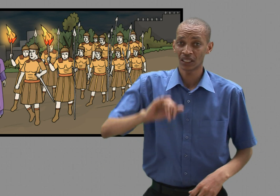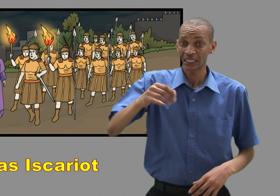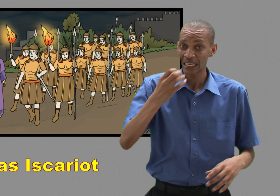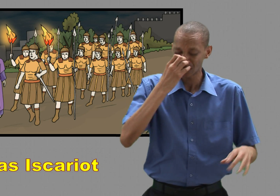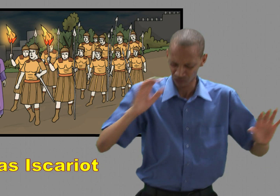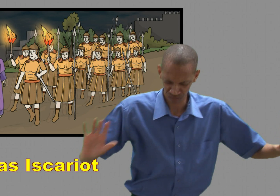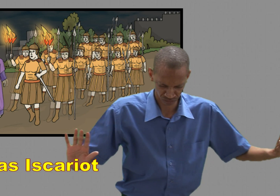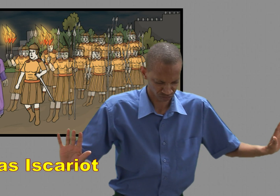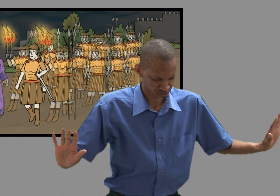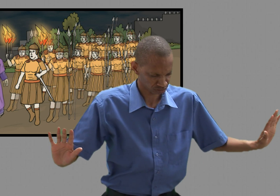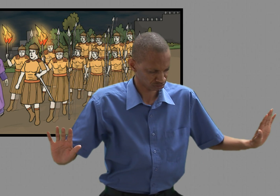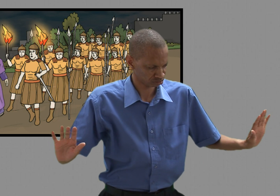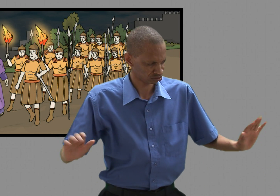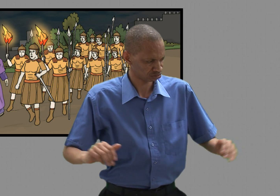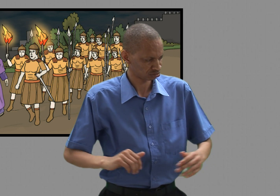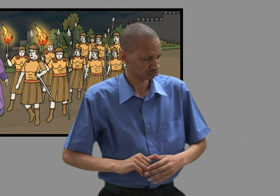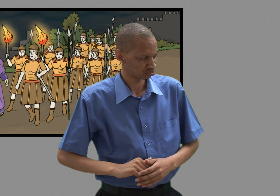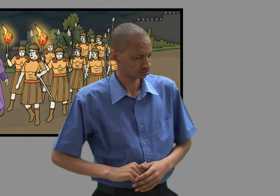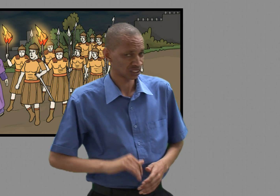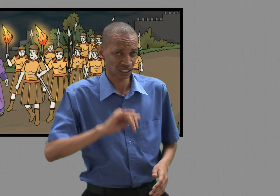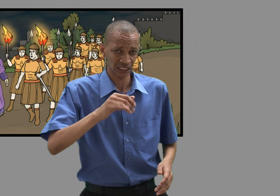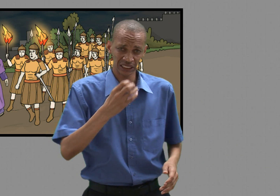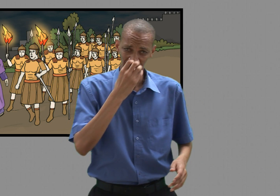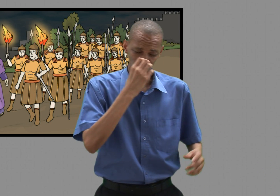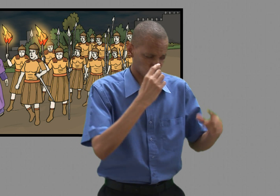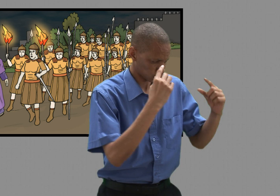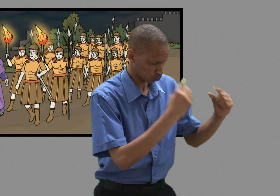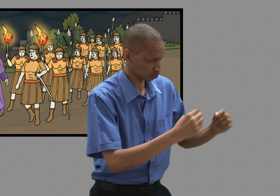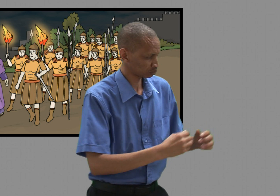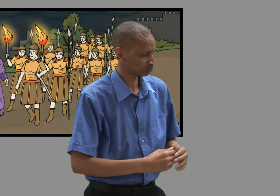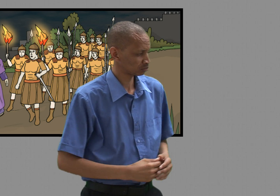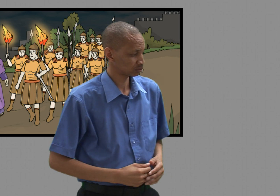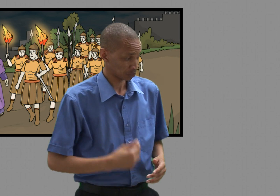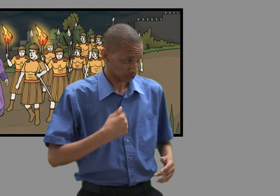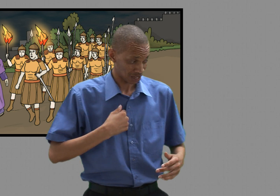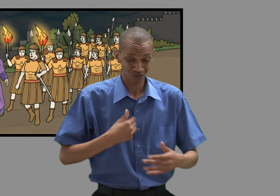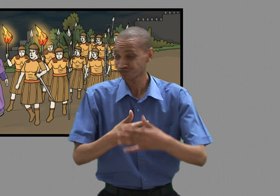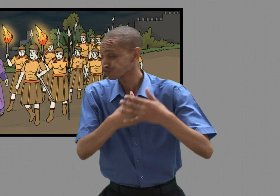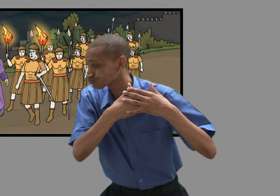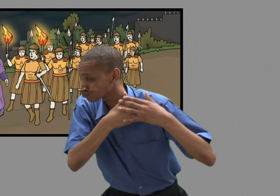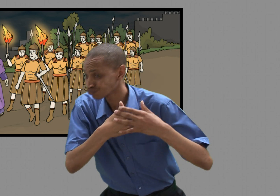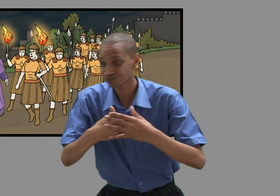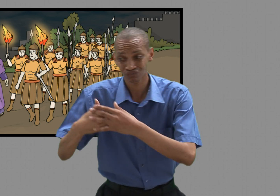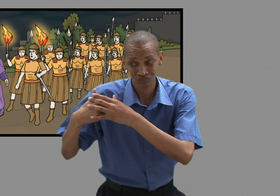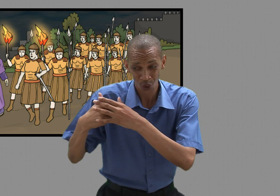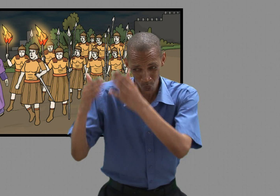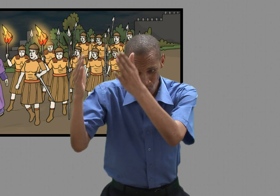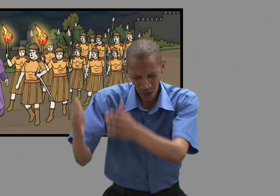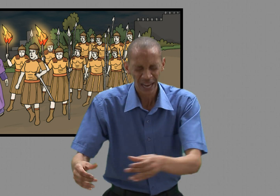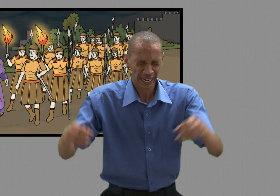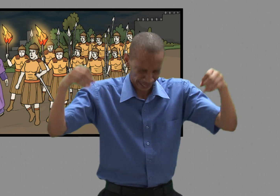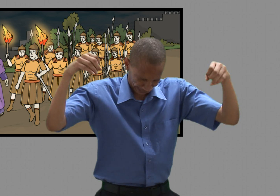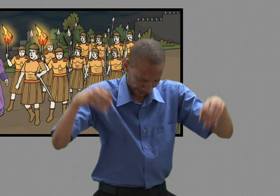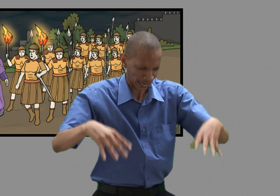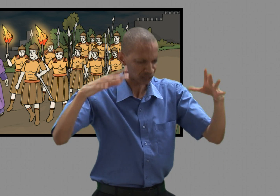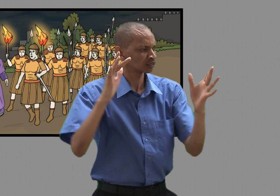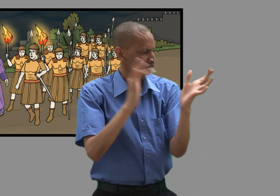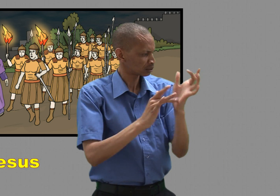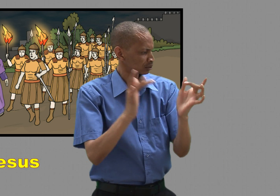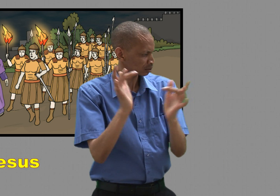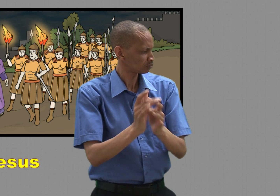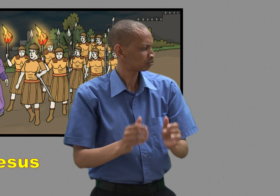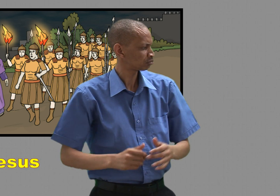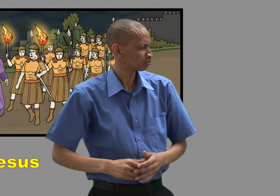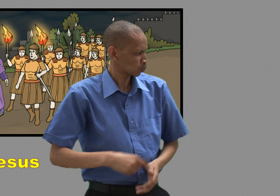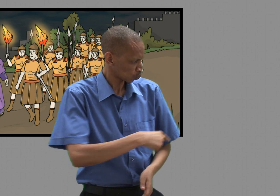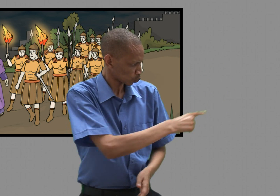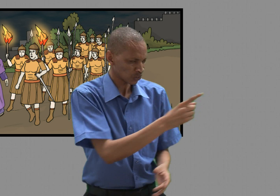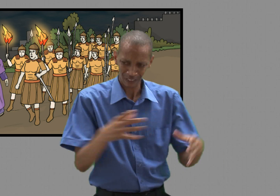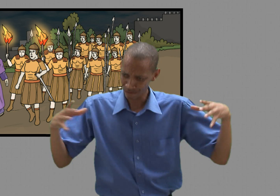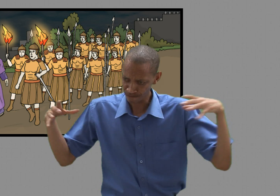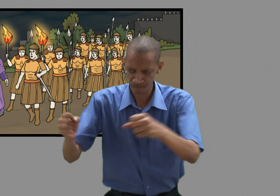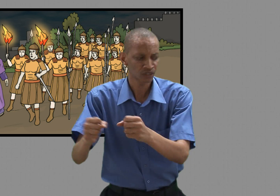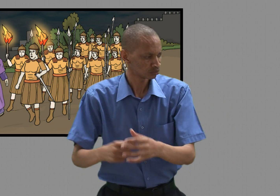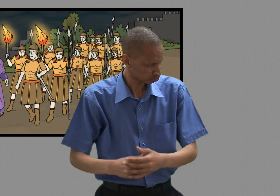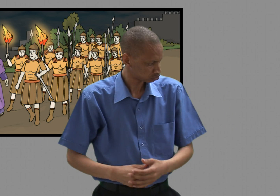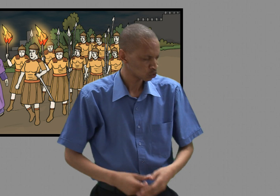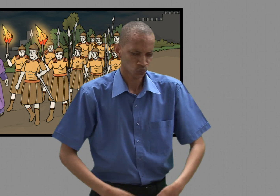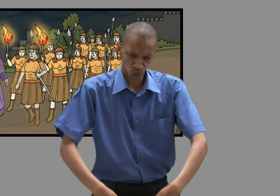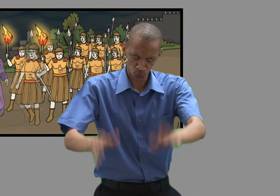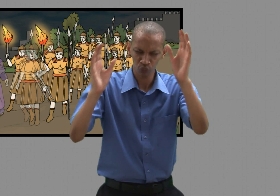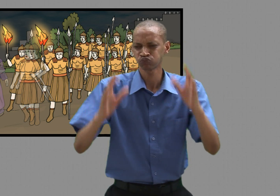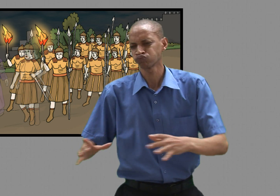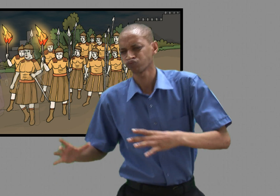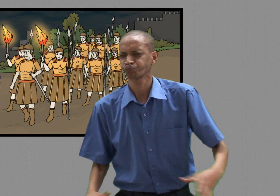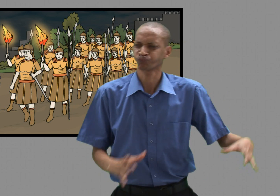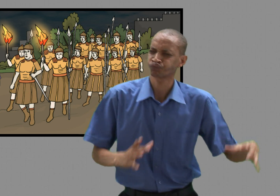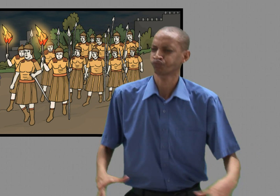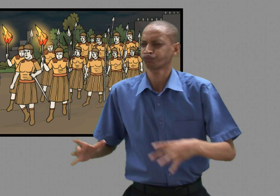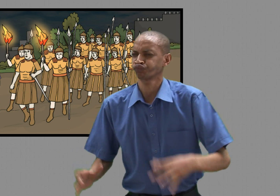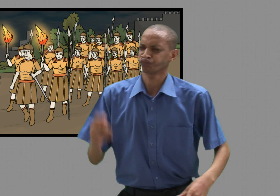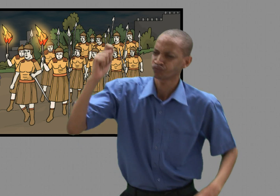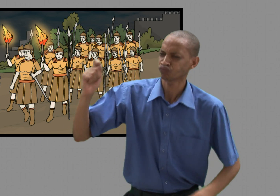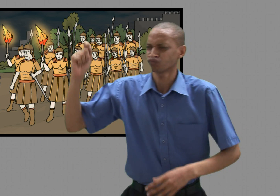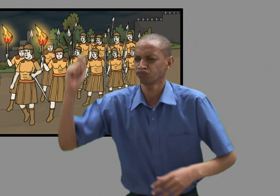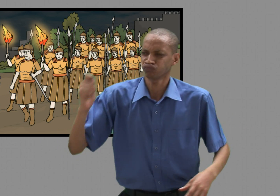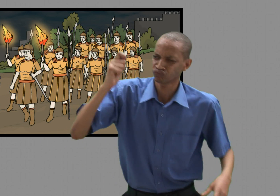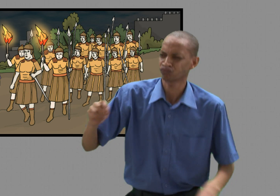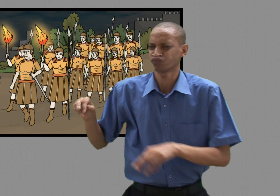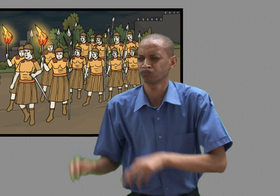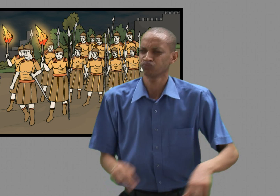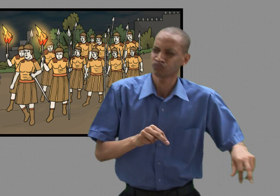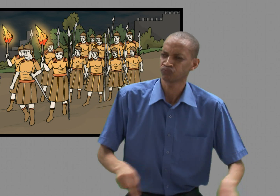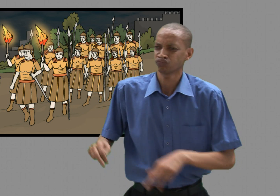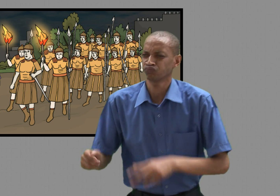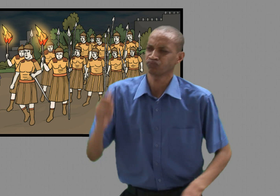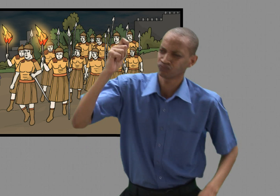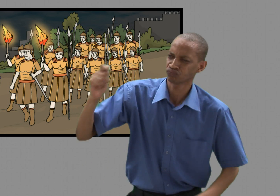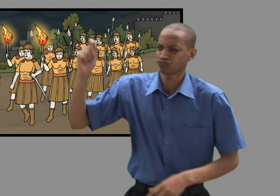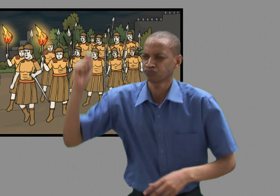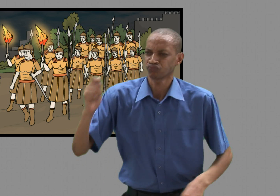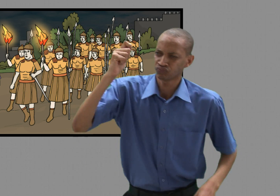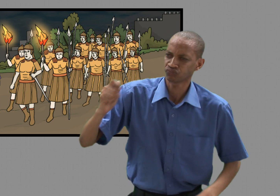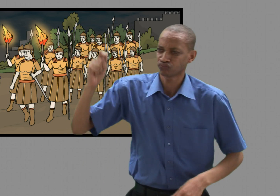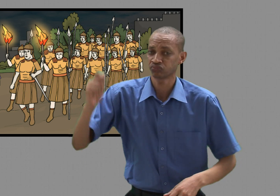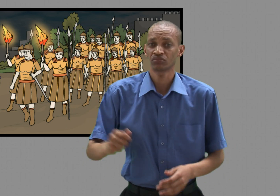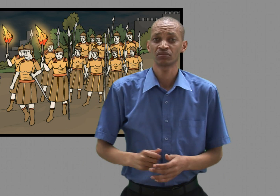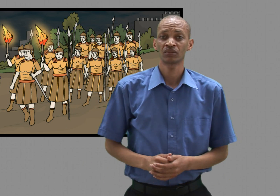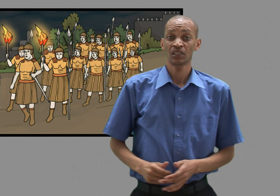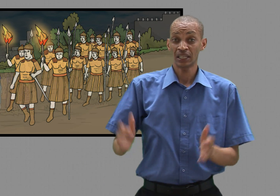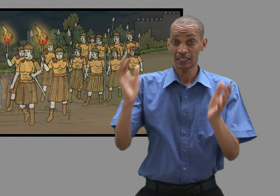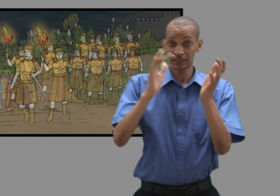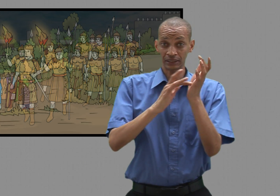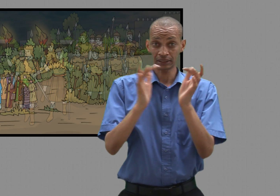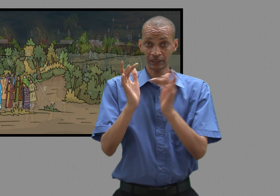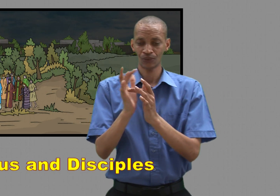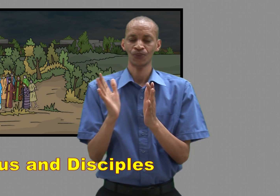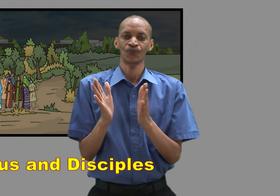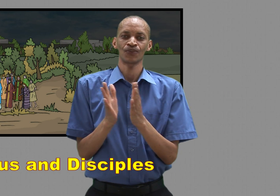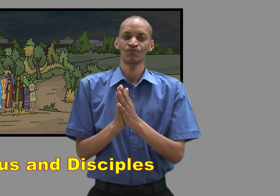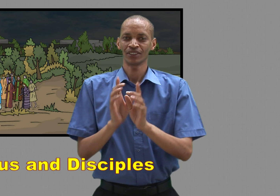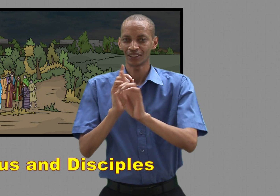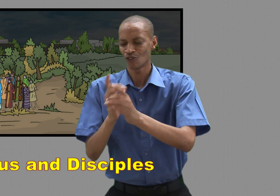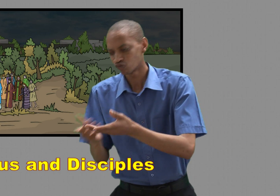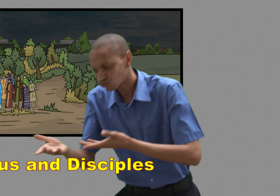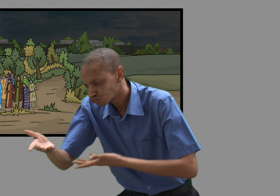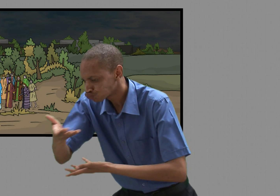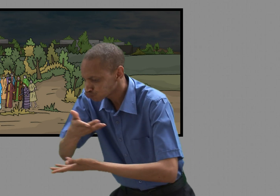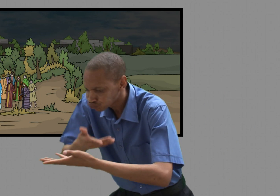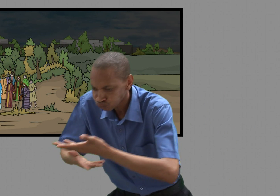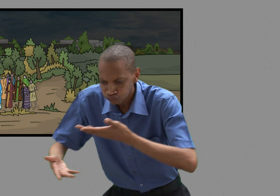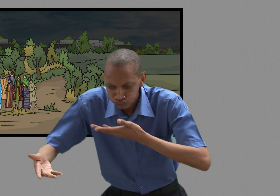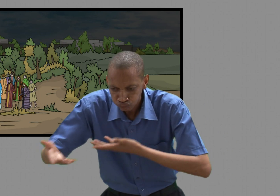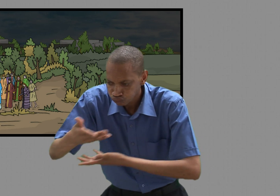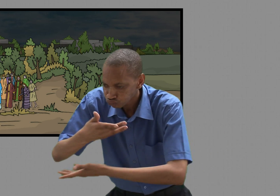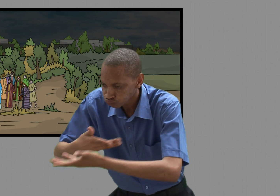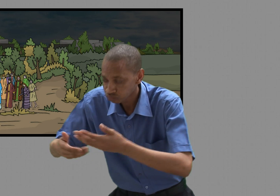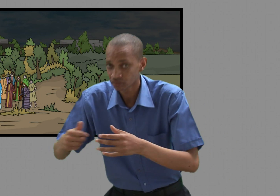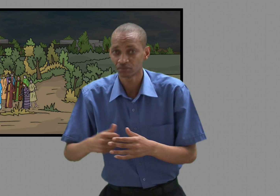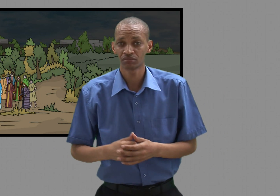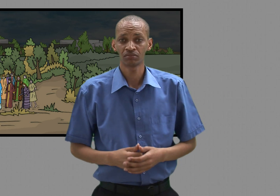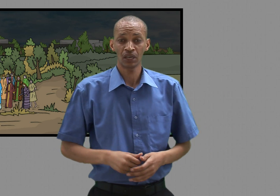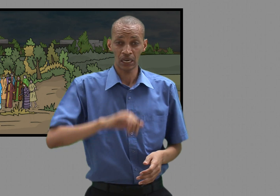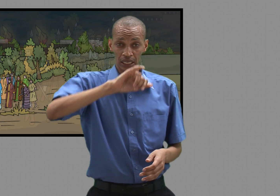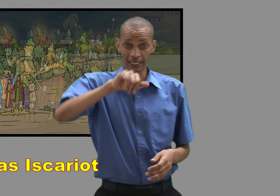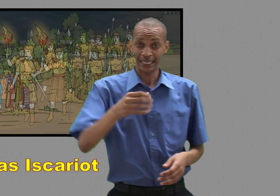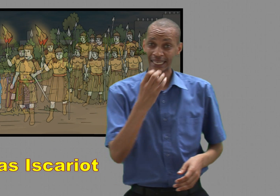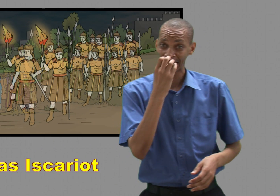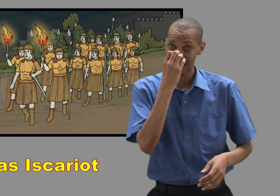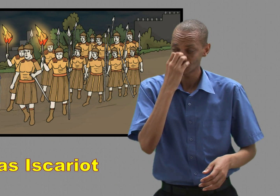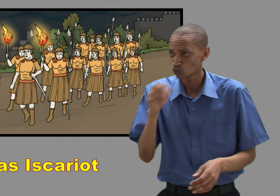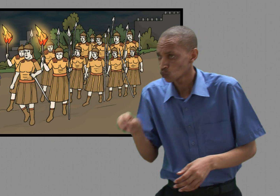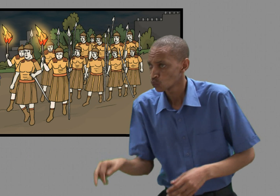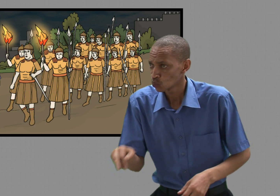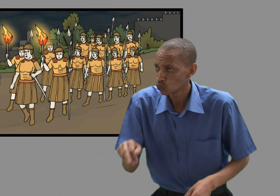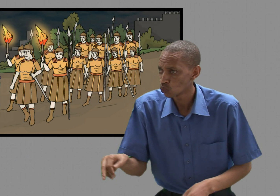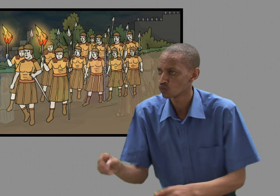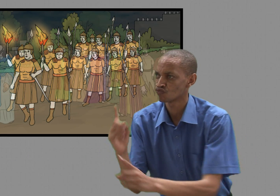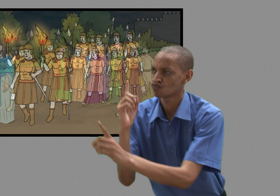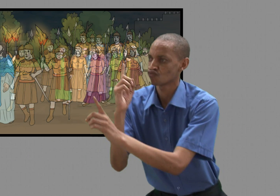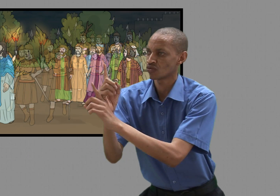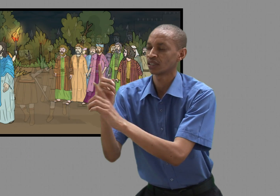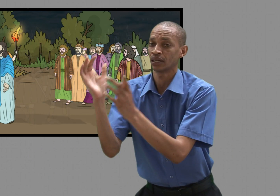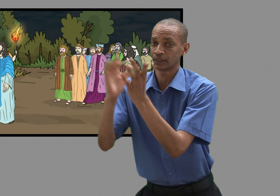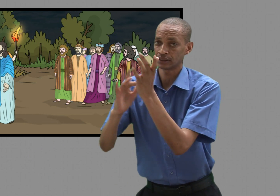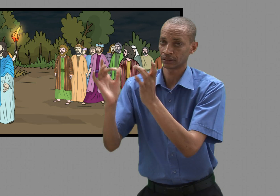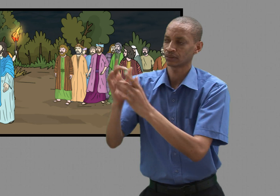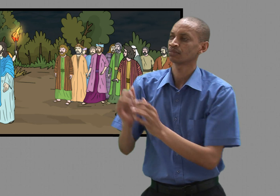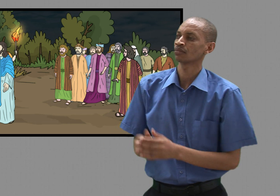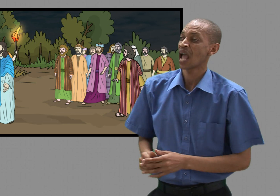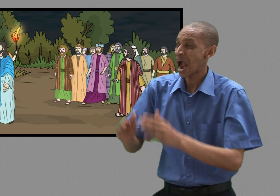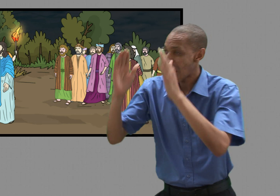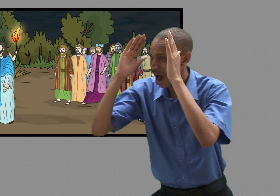Now the betrayer had arranged a signal with them: “The One I kiss is the man; arrest Him.”